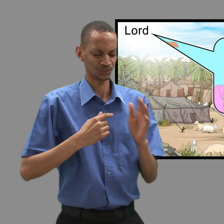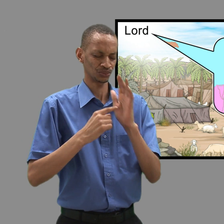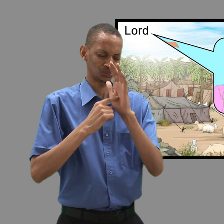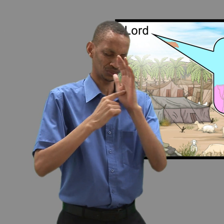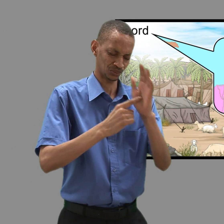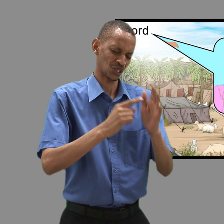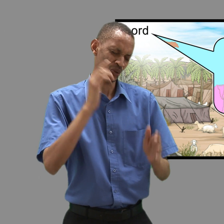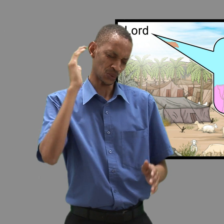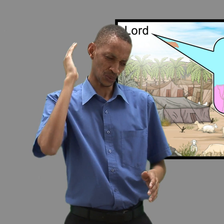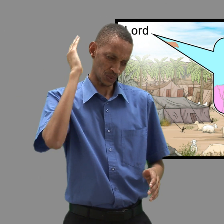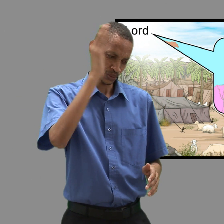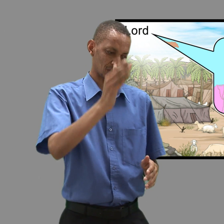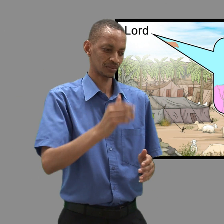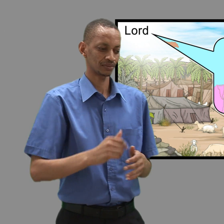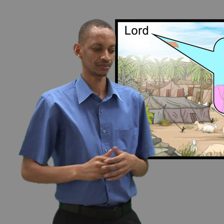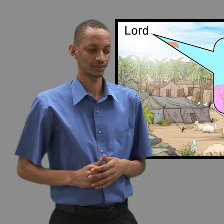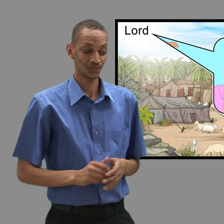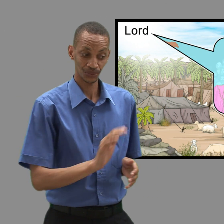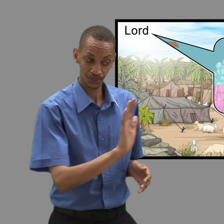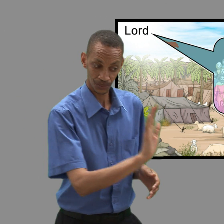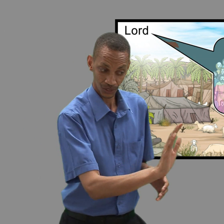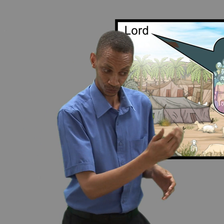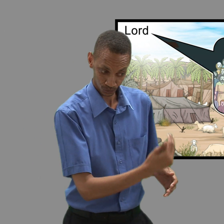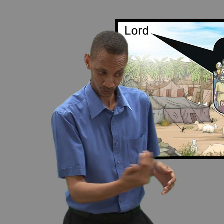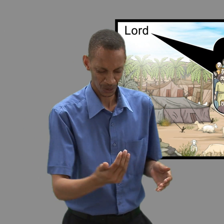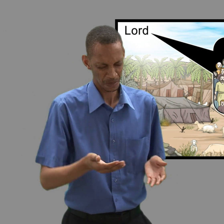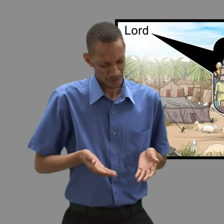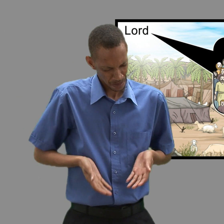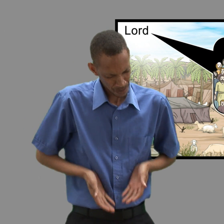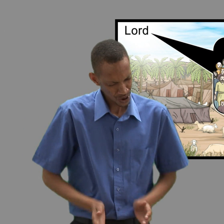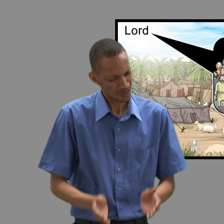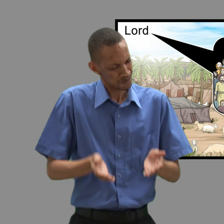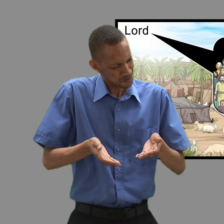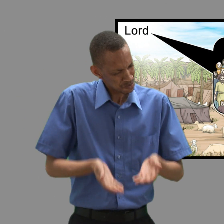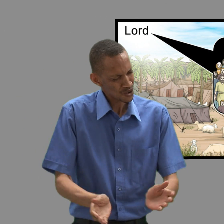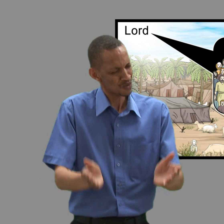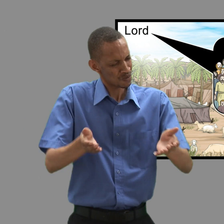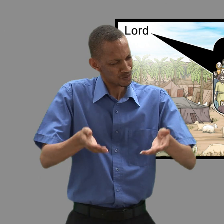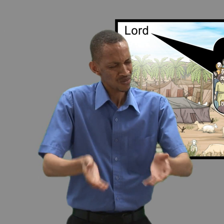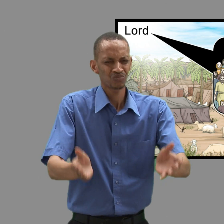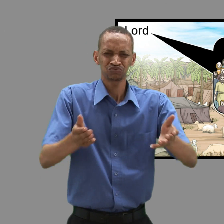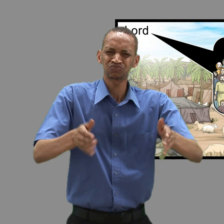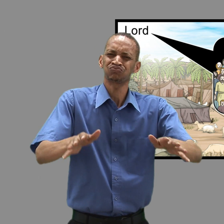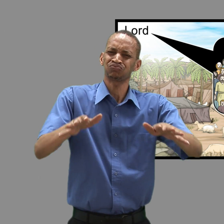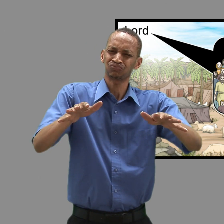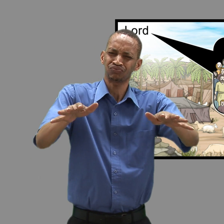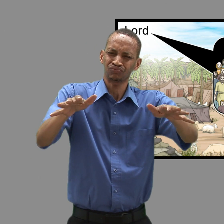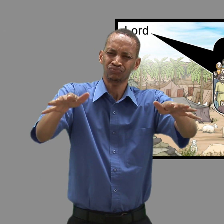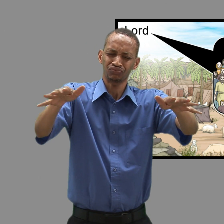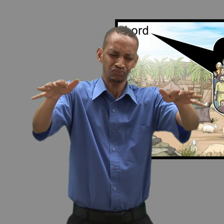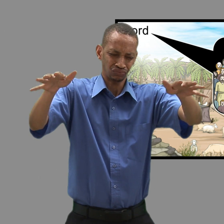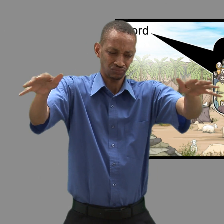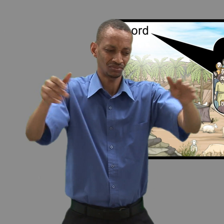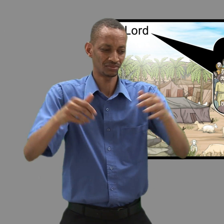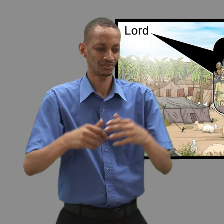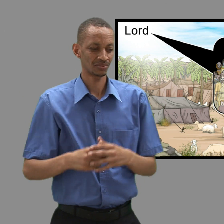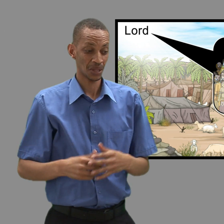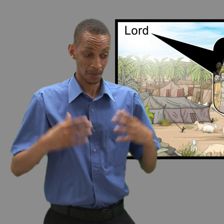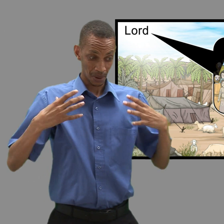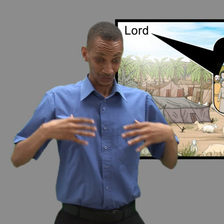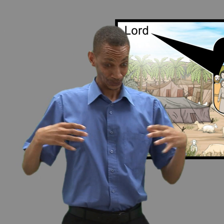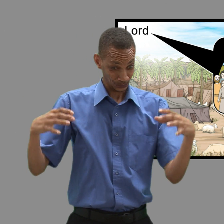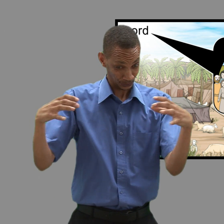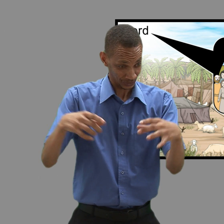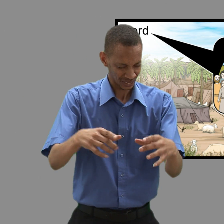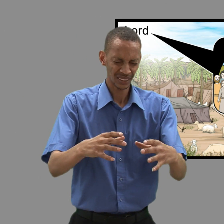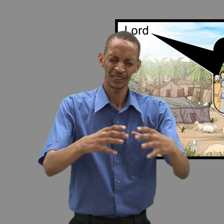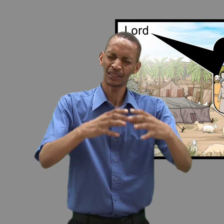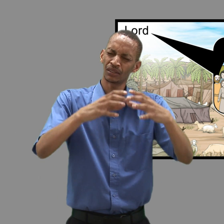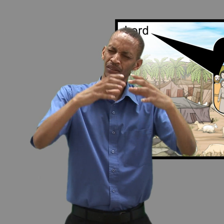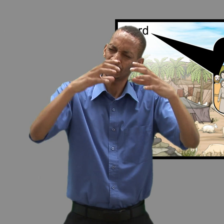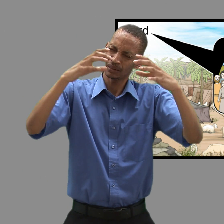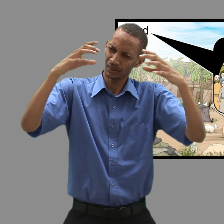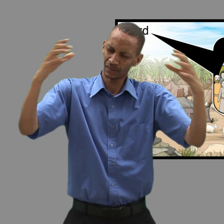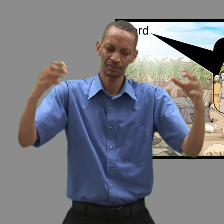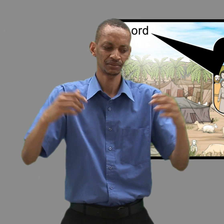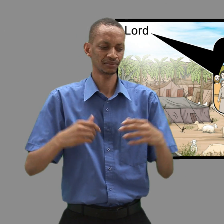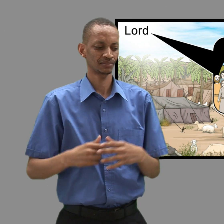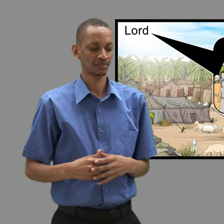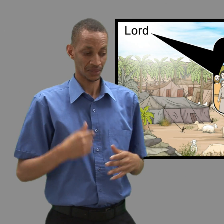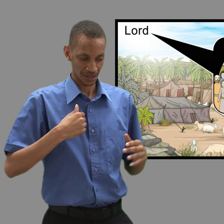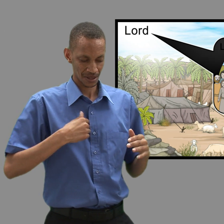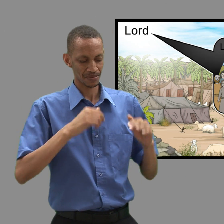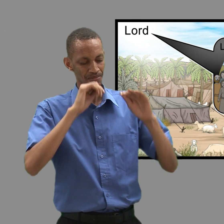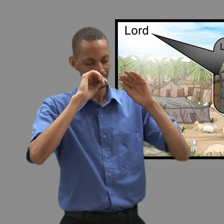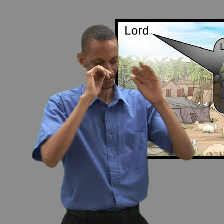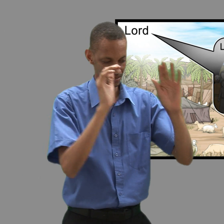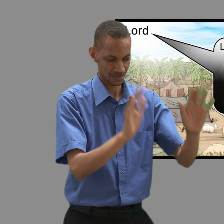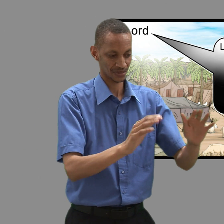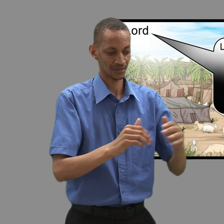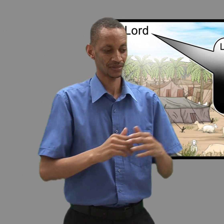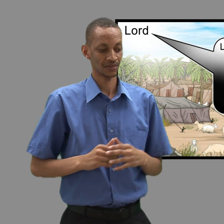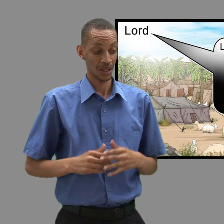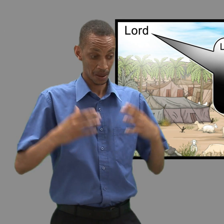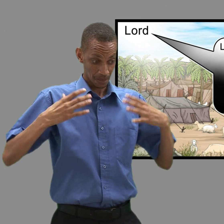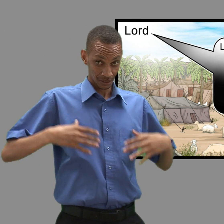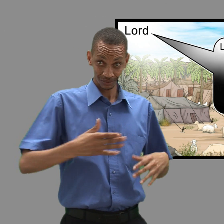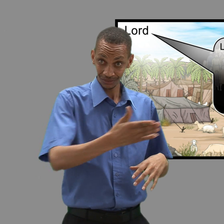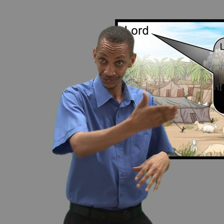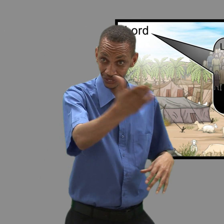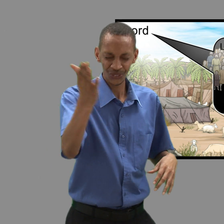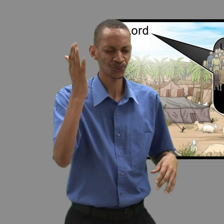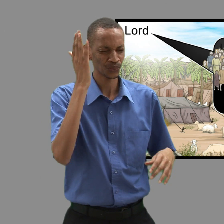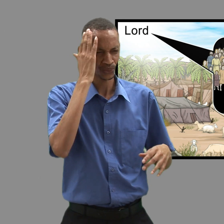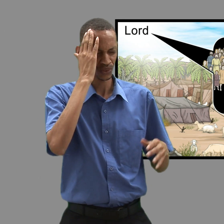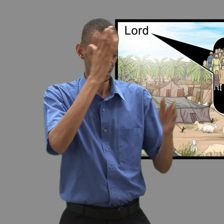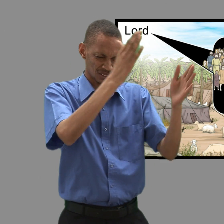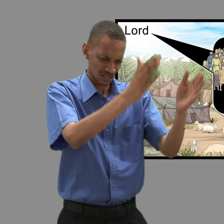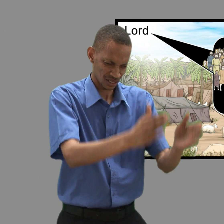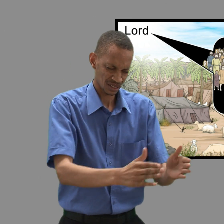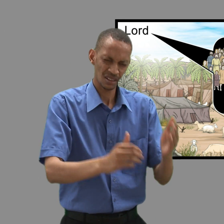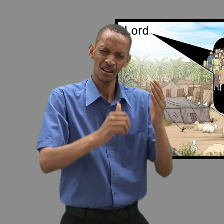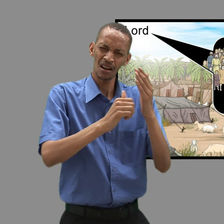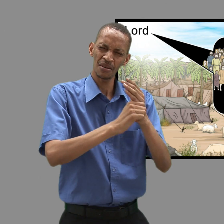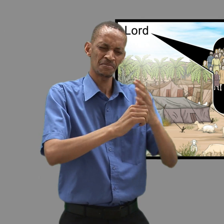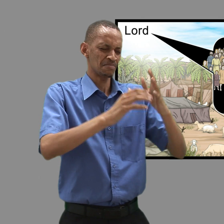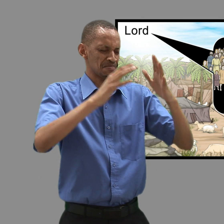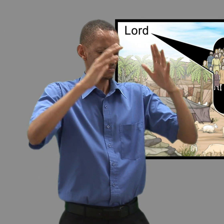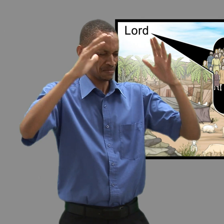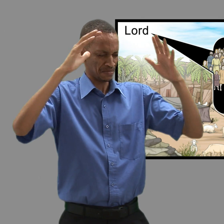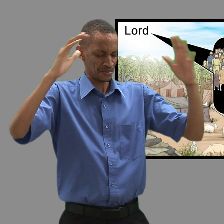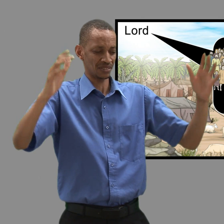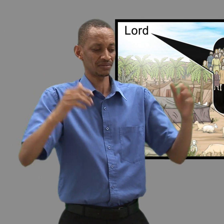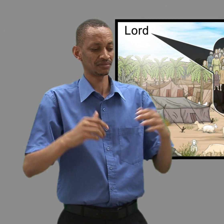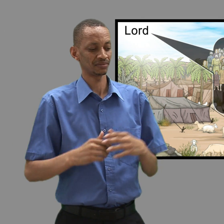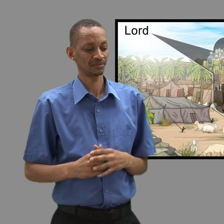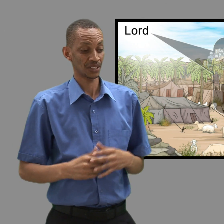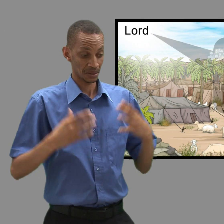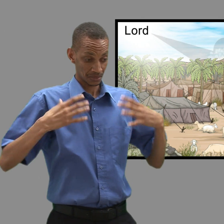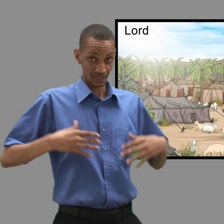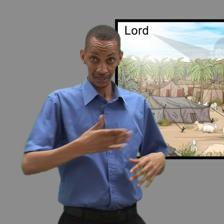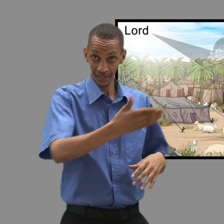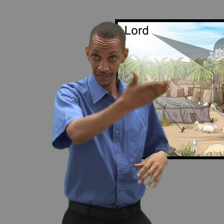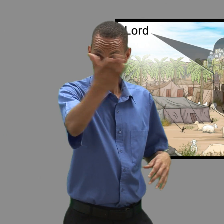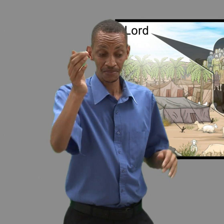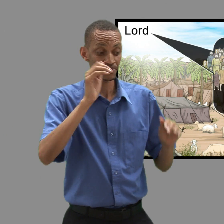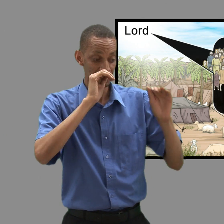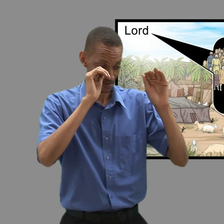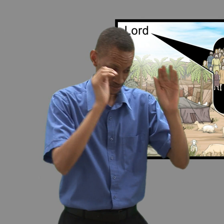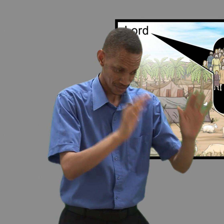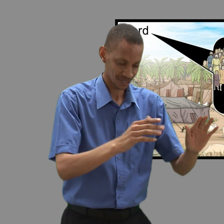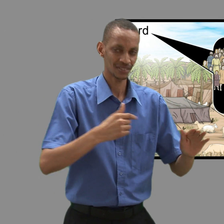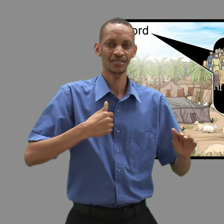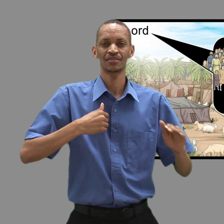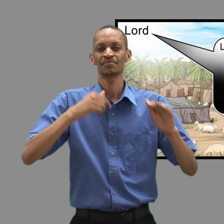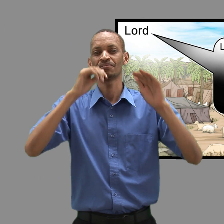I will make you into a great nation, and I will bless you; I will make your name great, so that you will be a blessing.